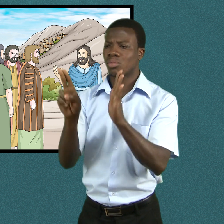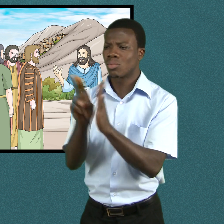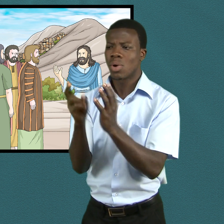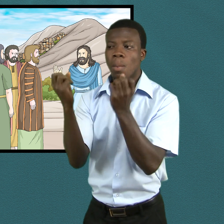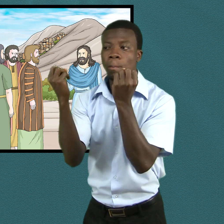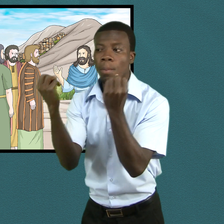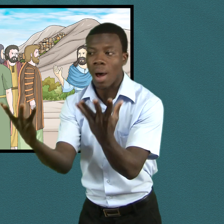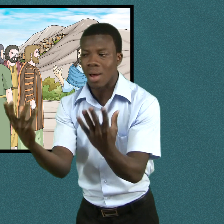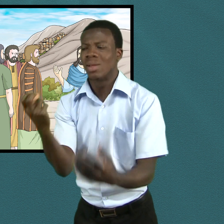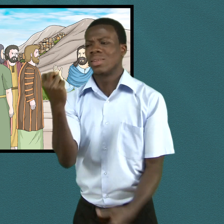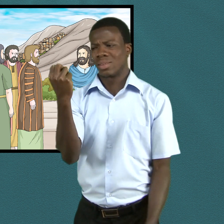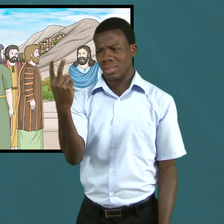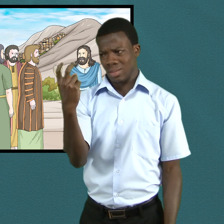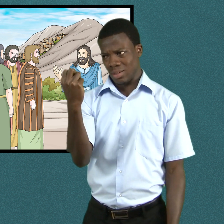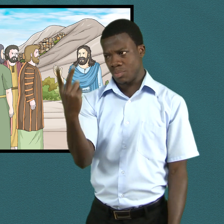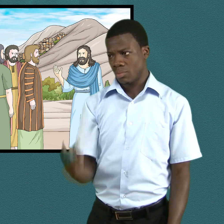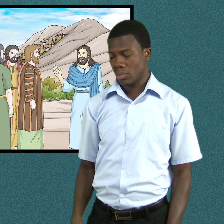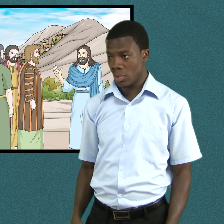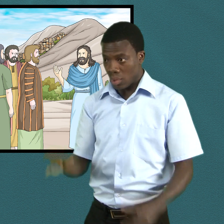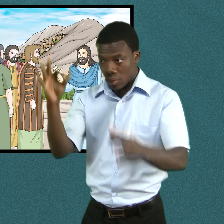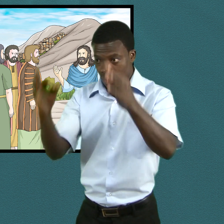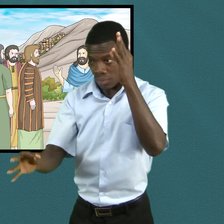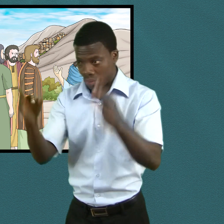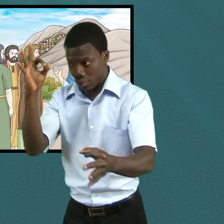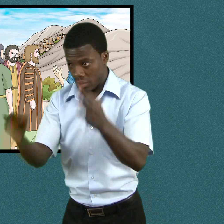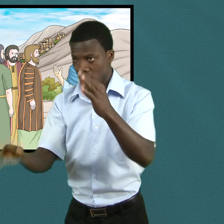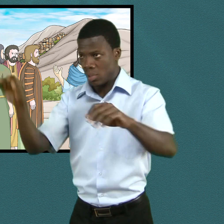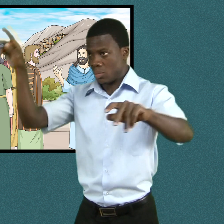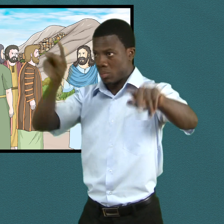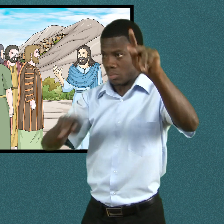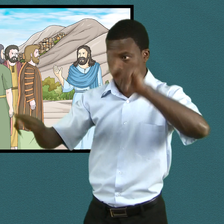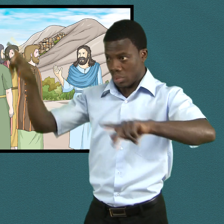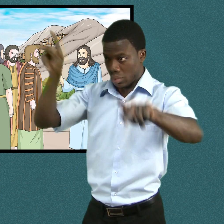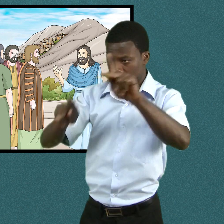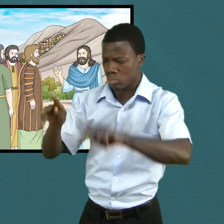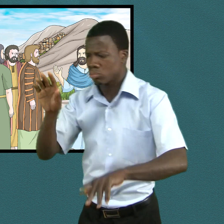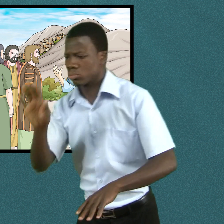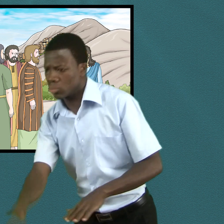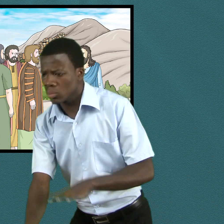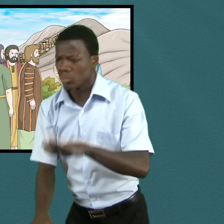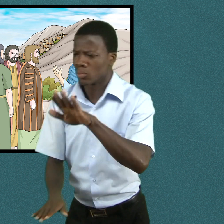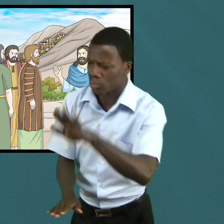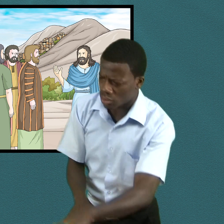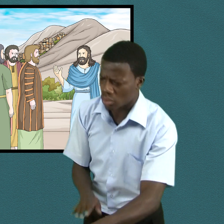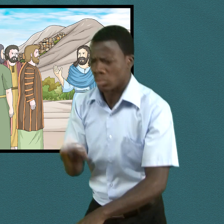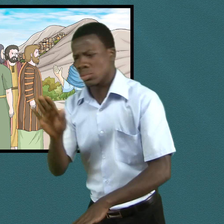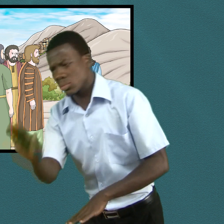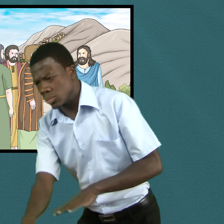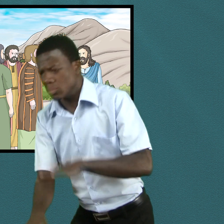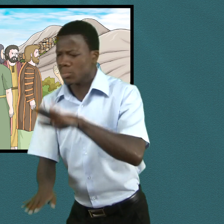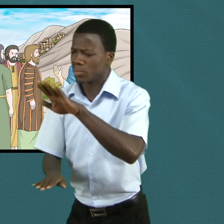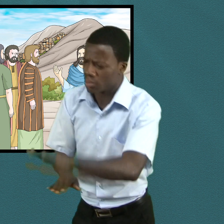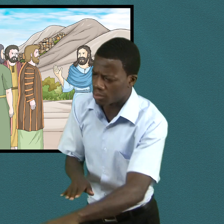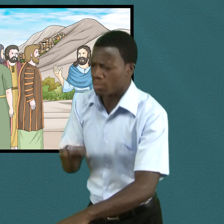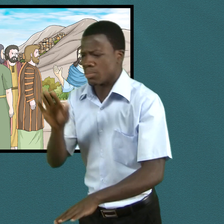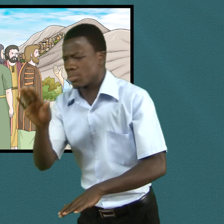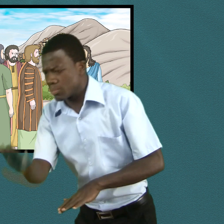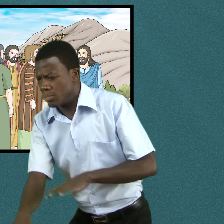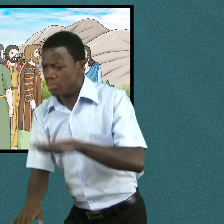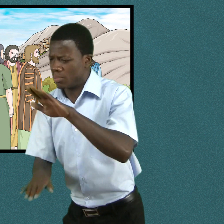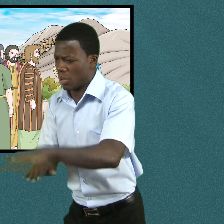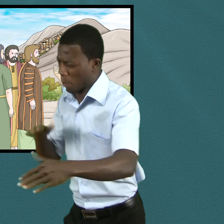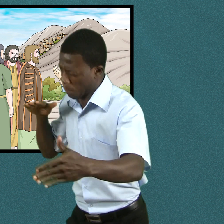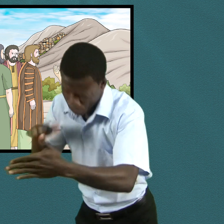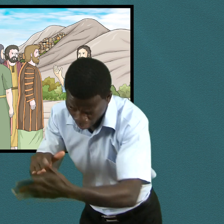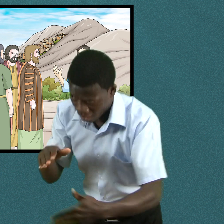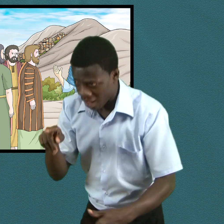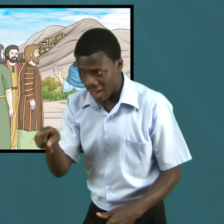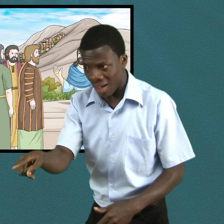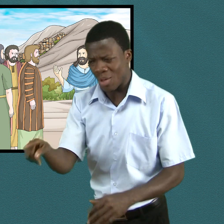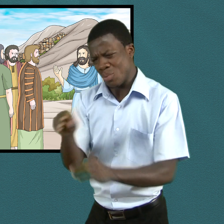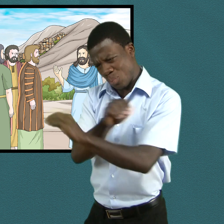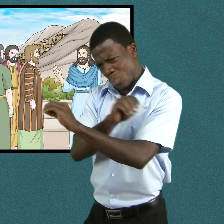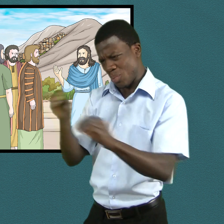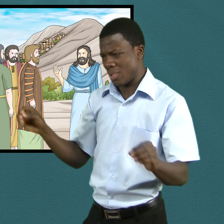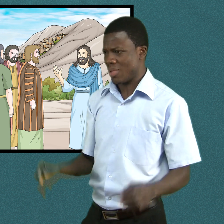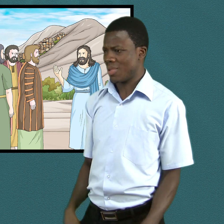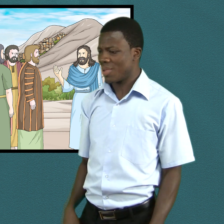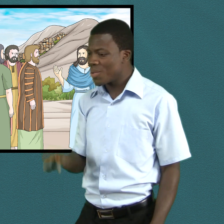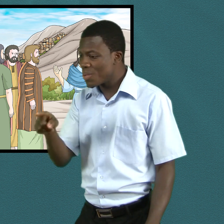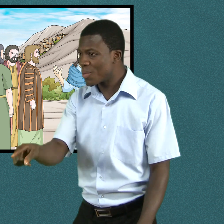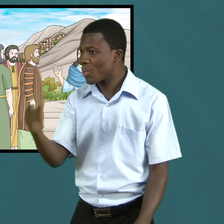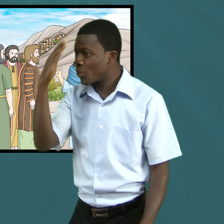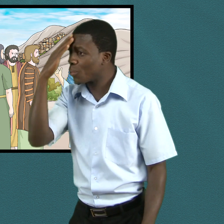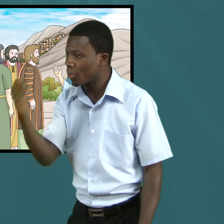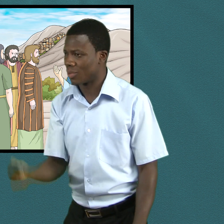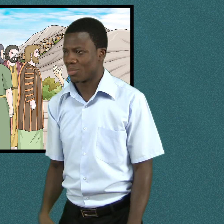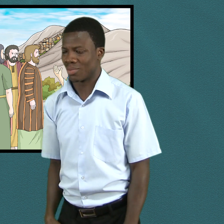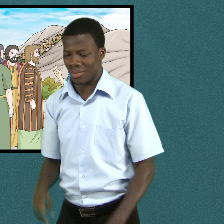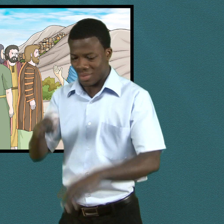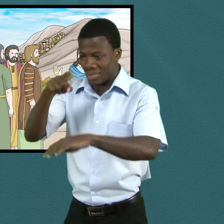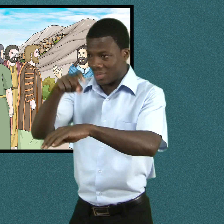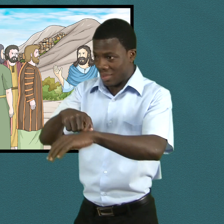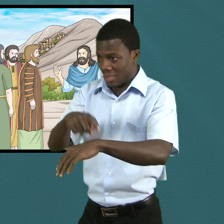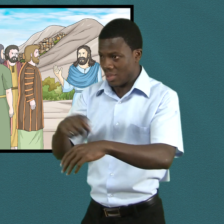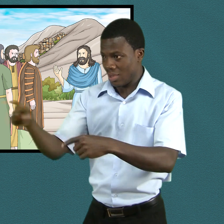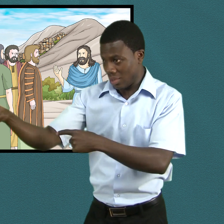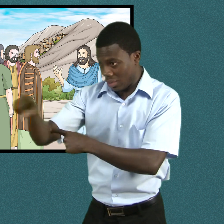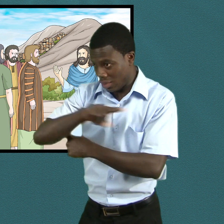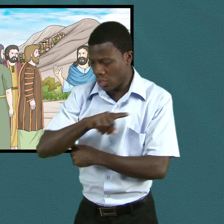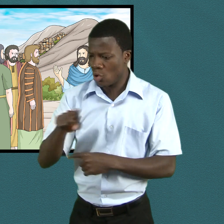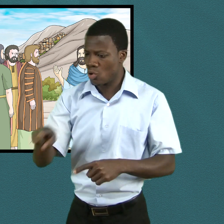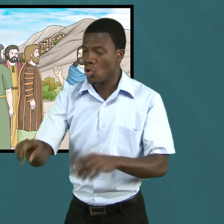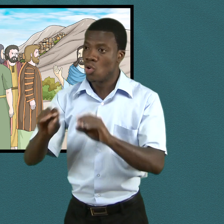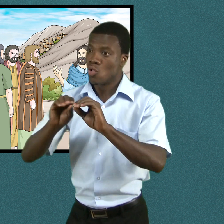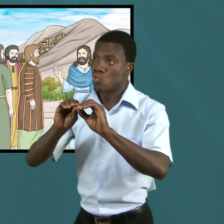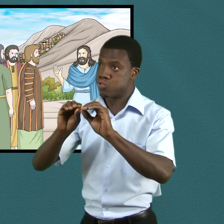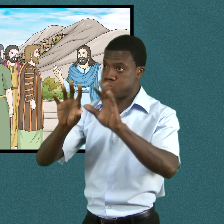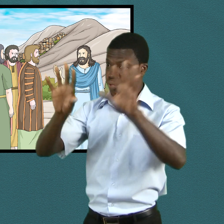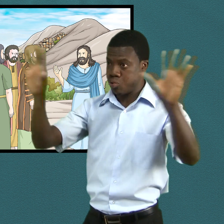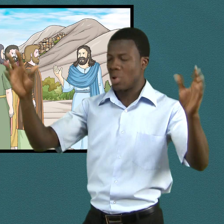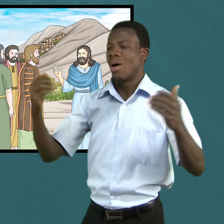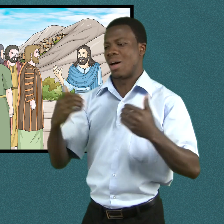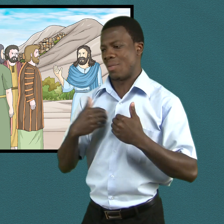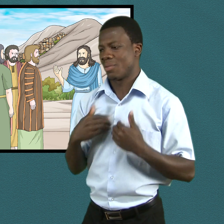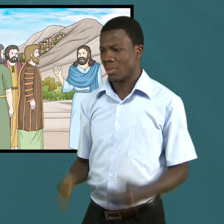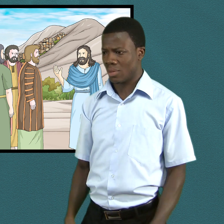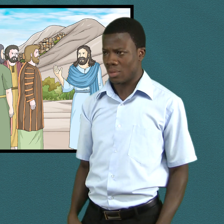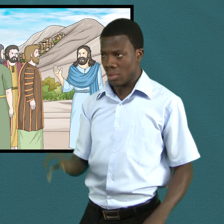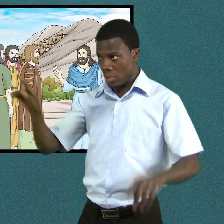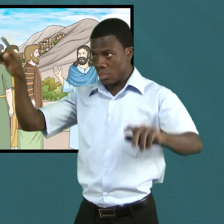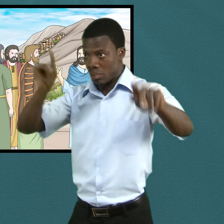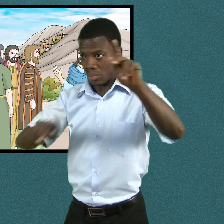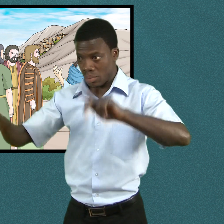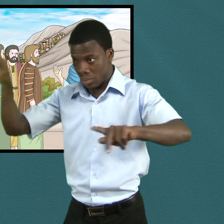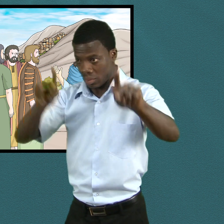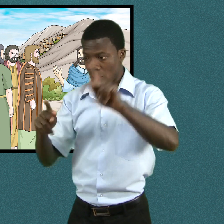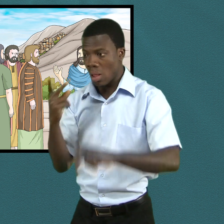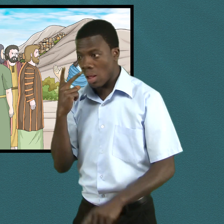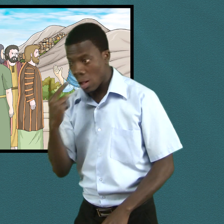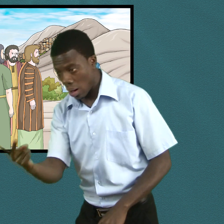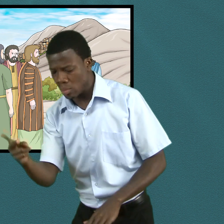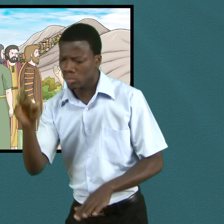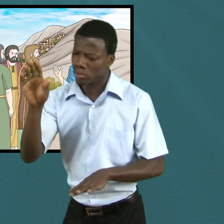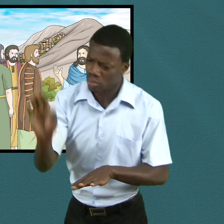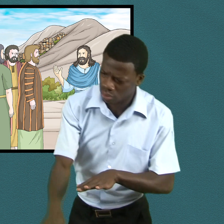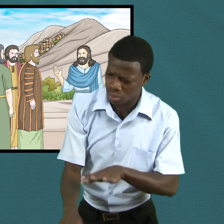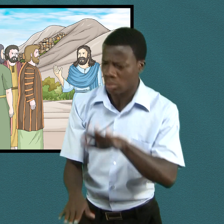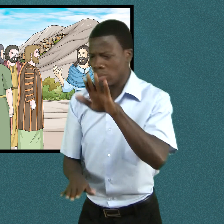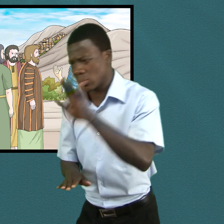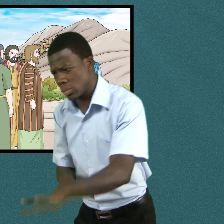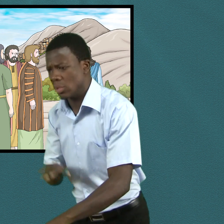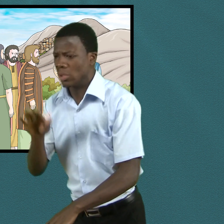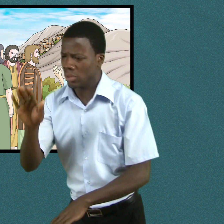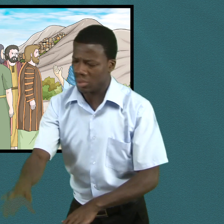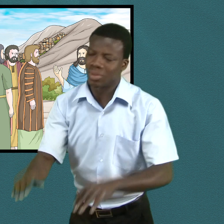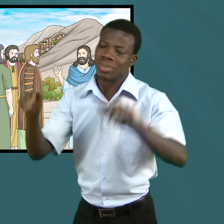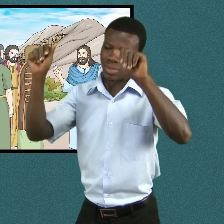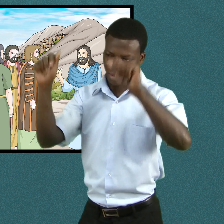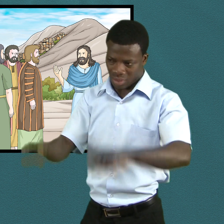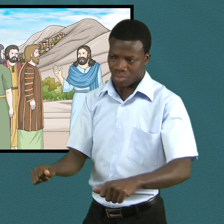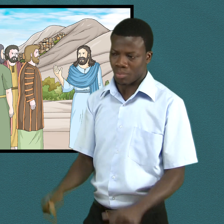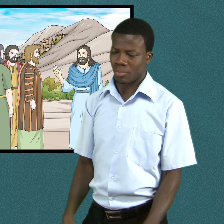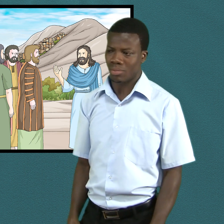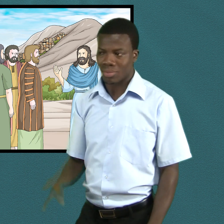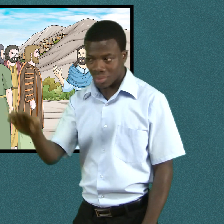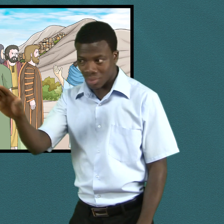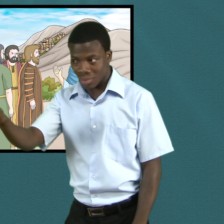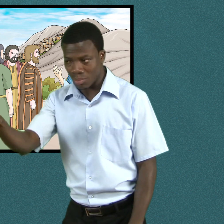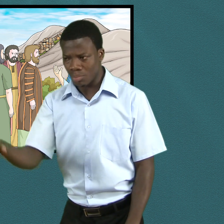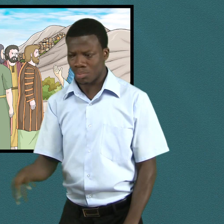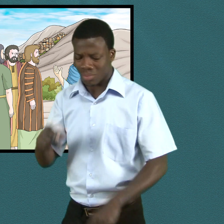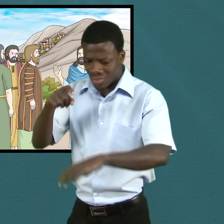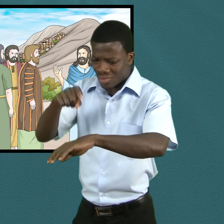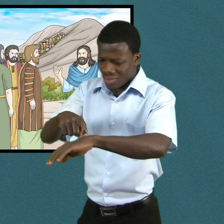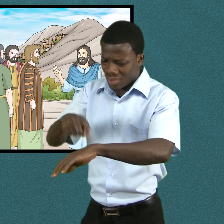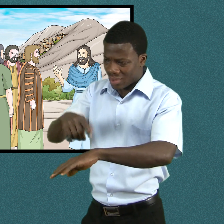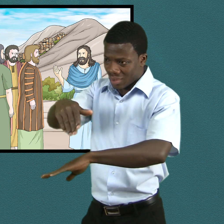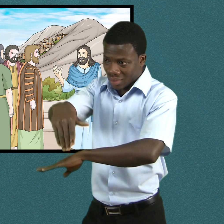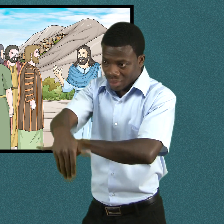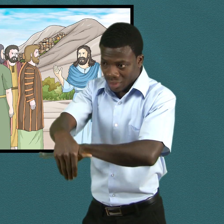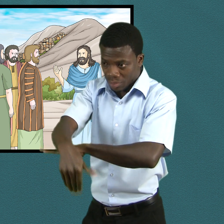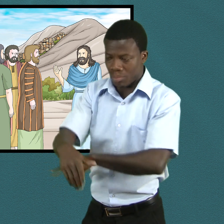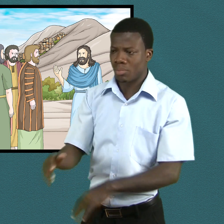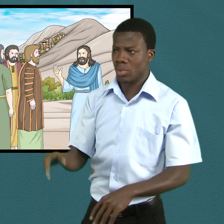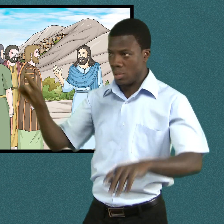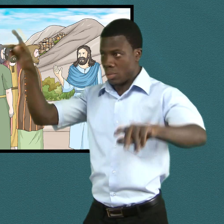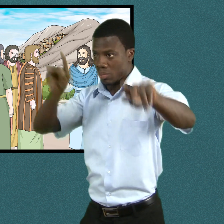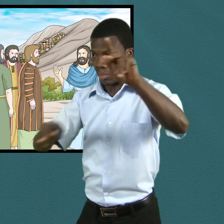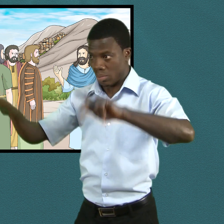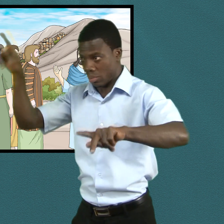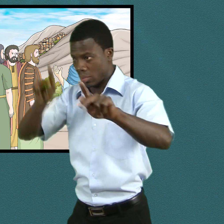If anyone walks in the daytime, he will not stumble, because he sees by the light of this world.